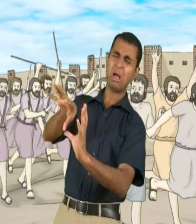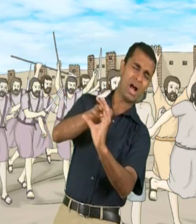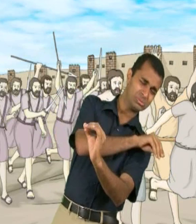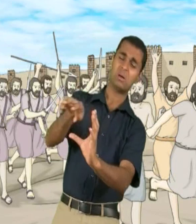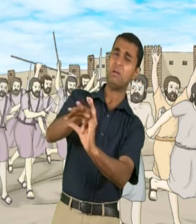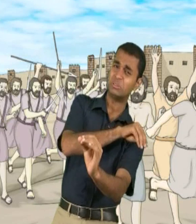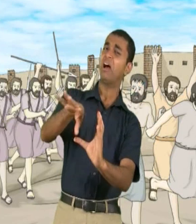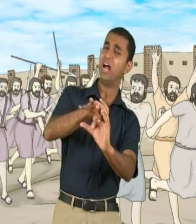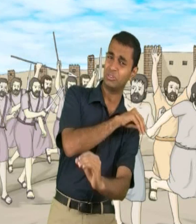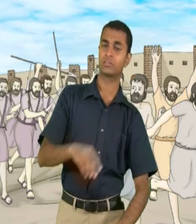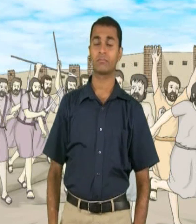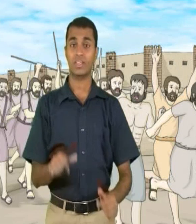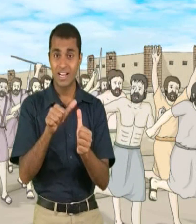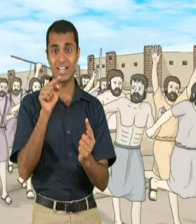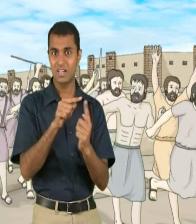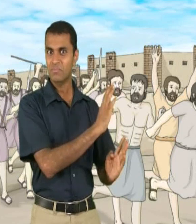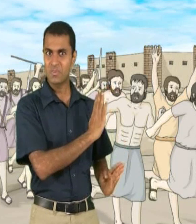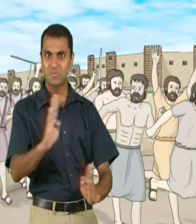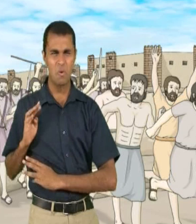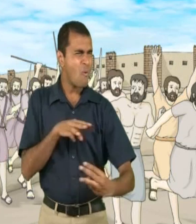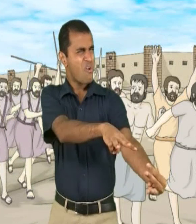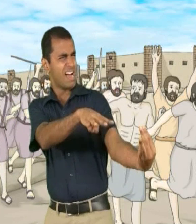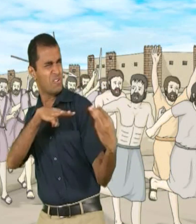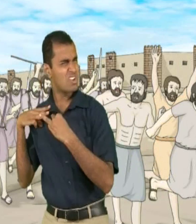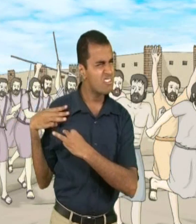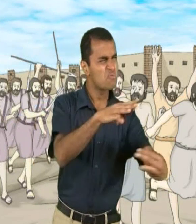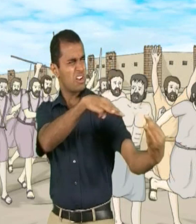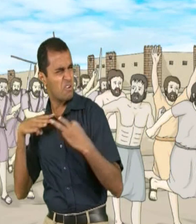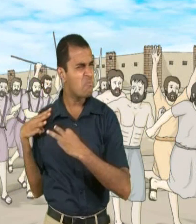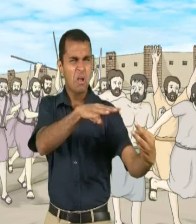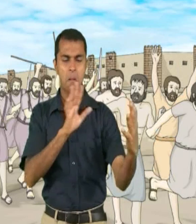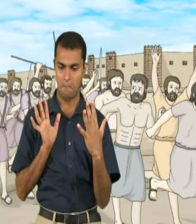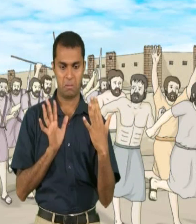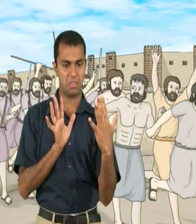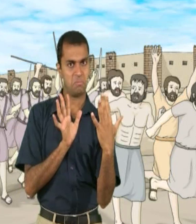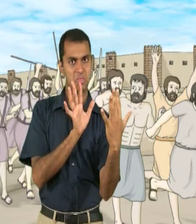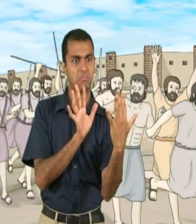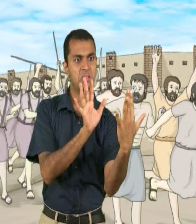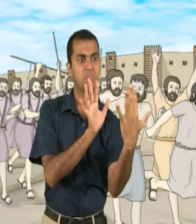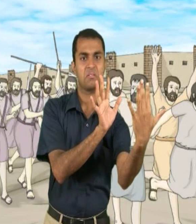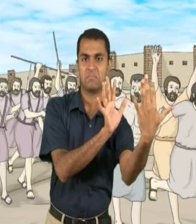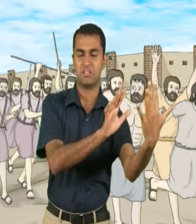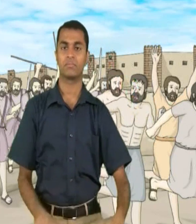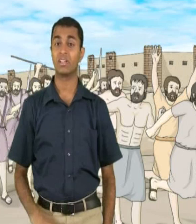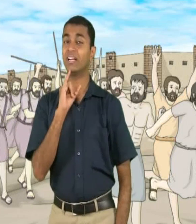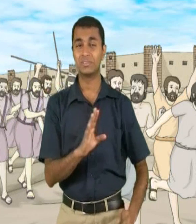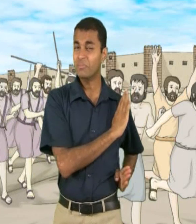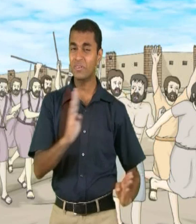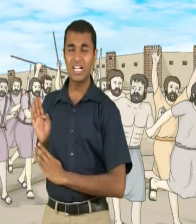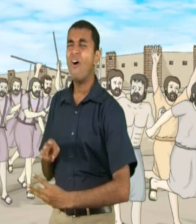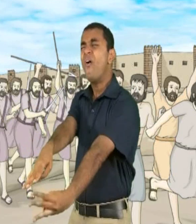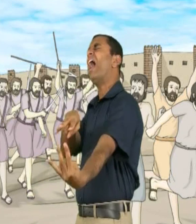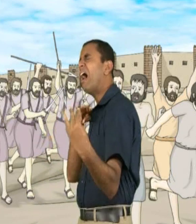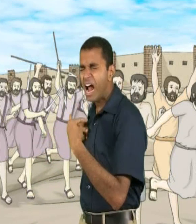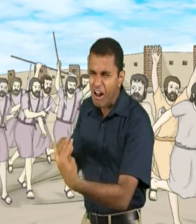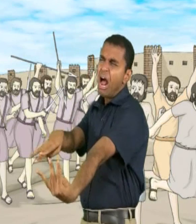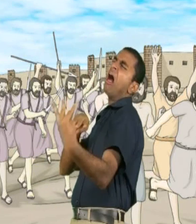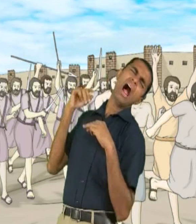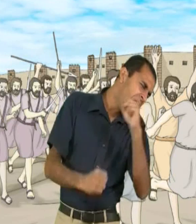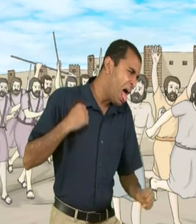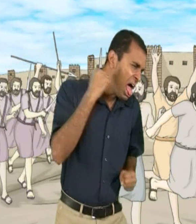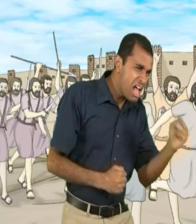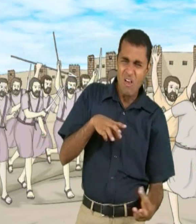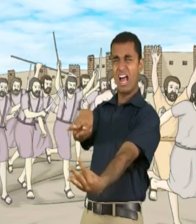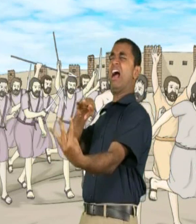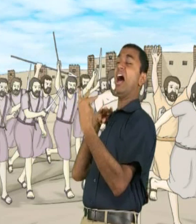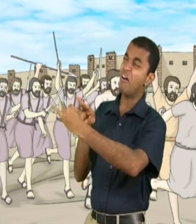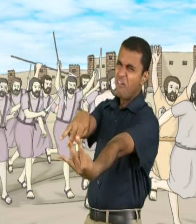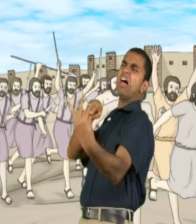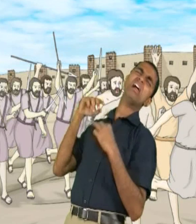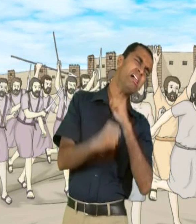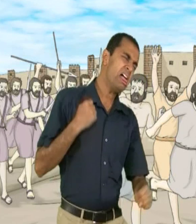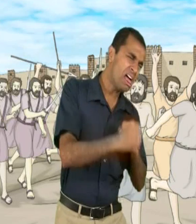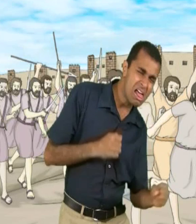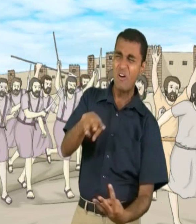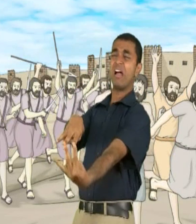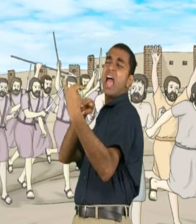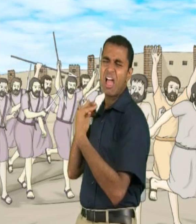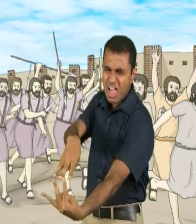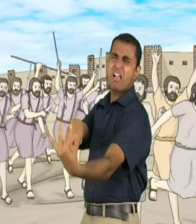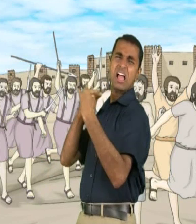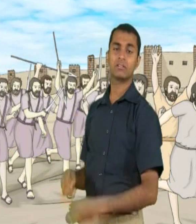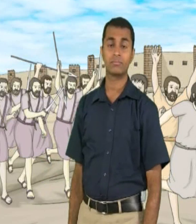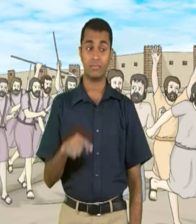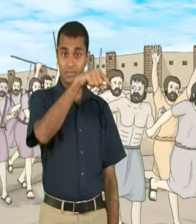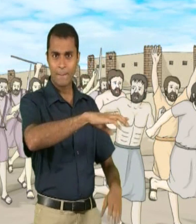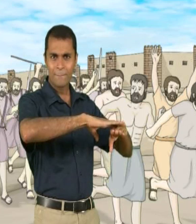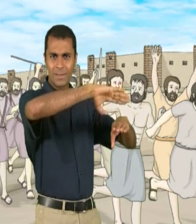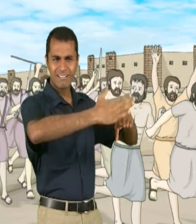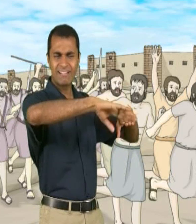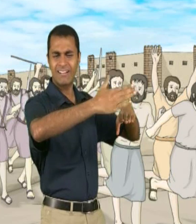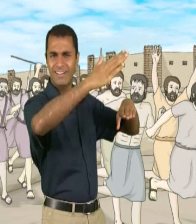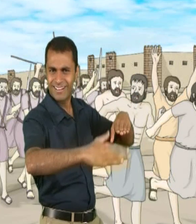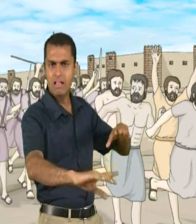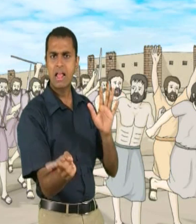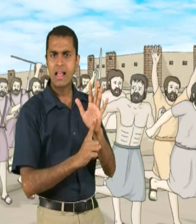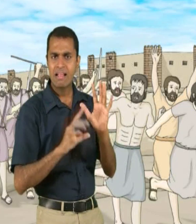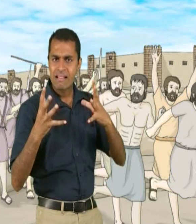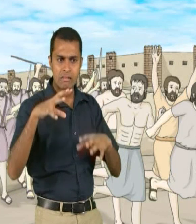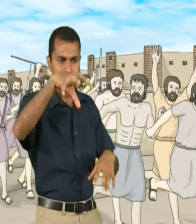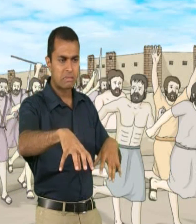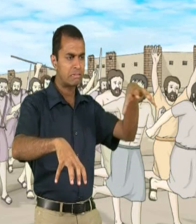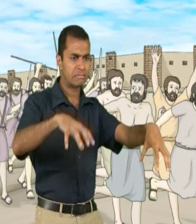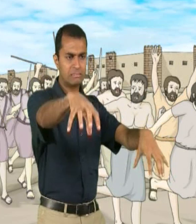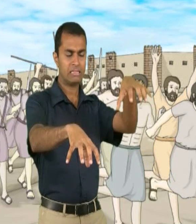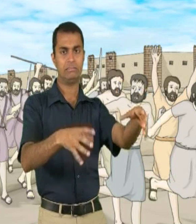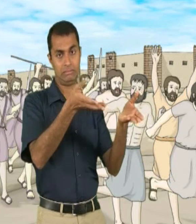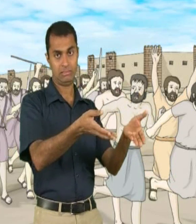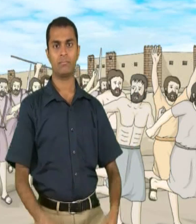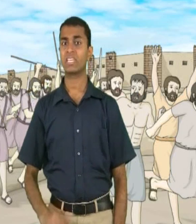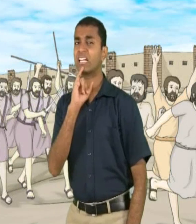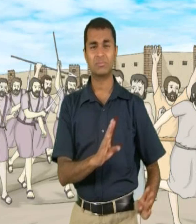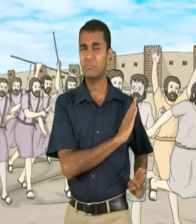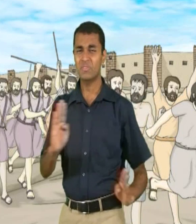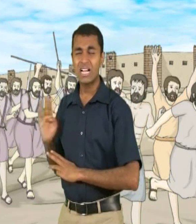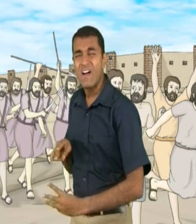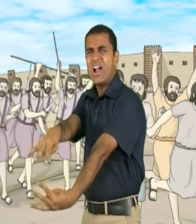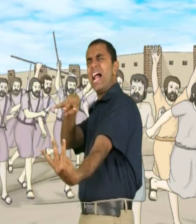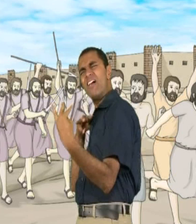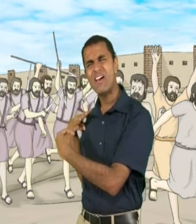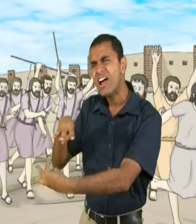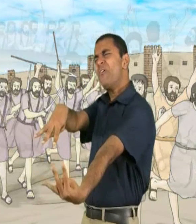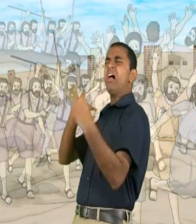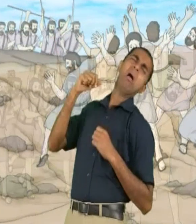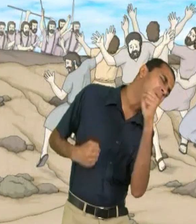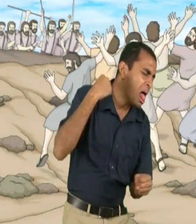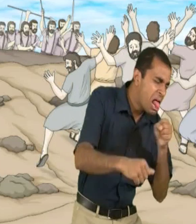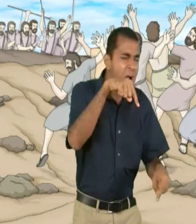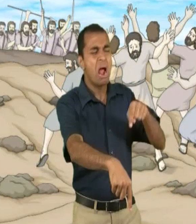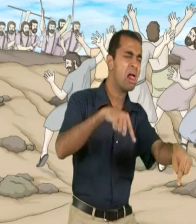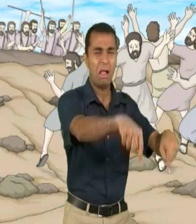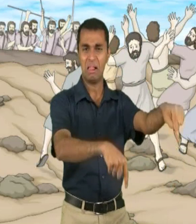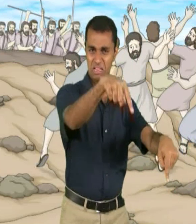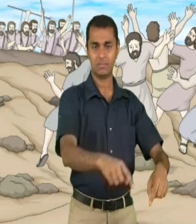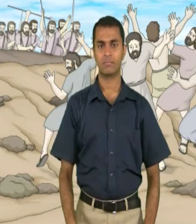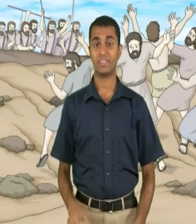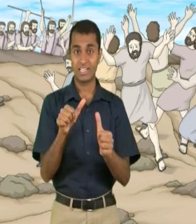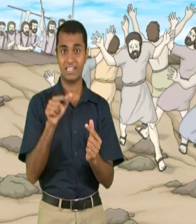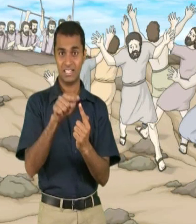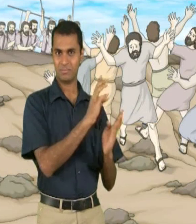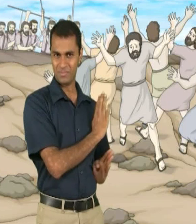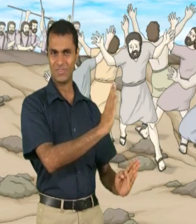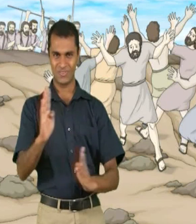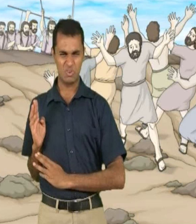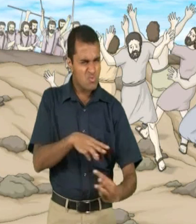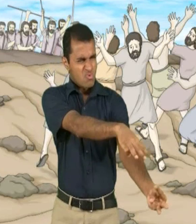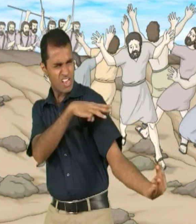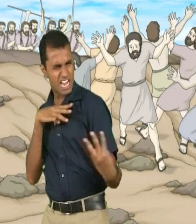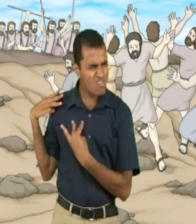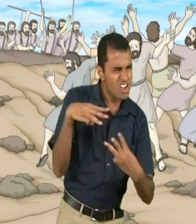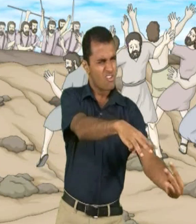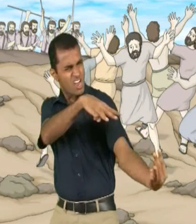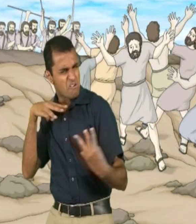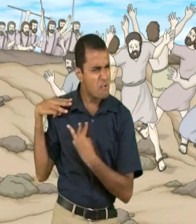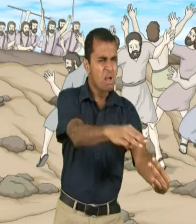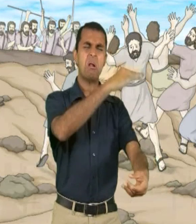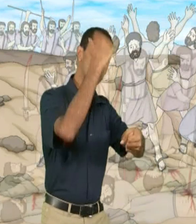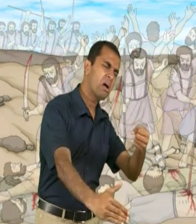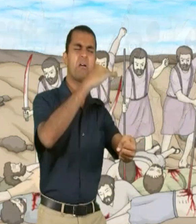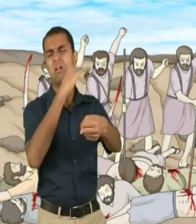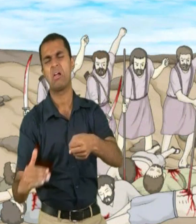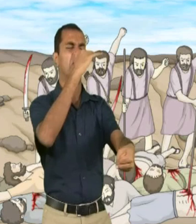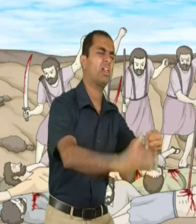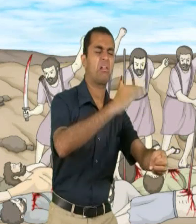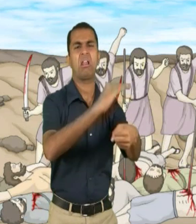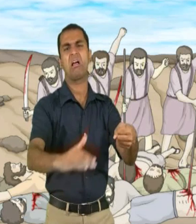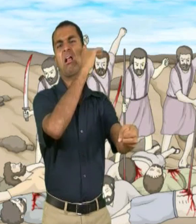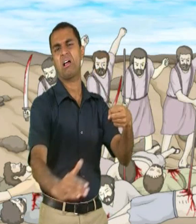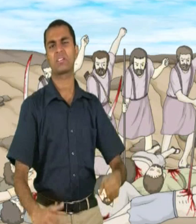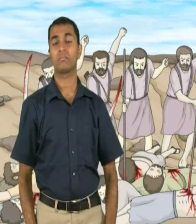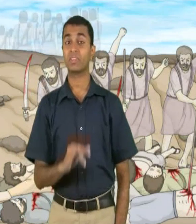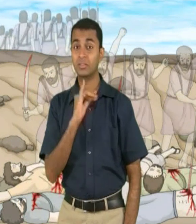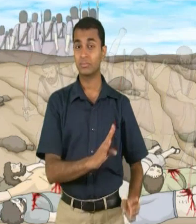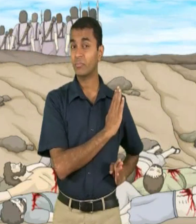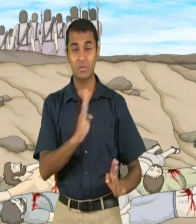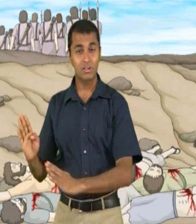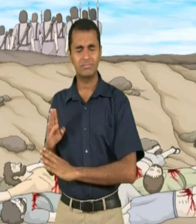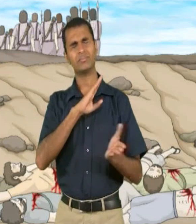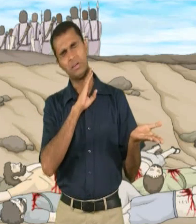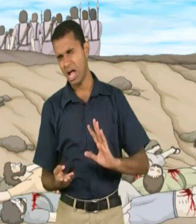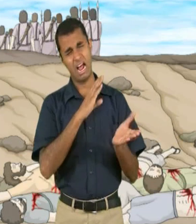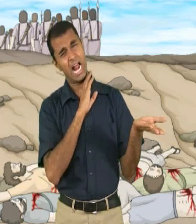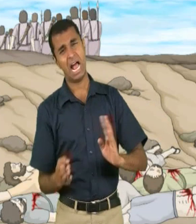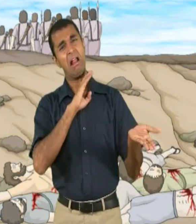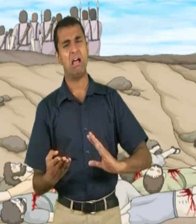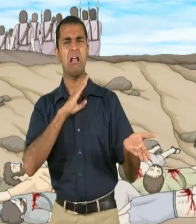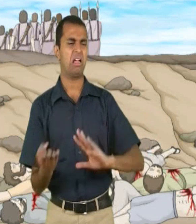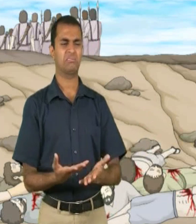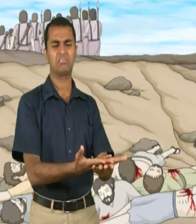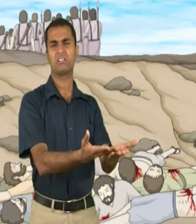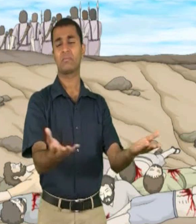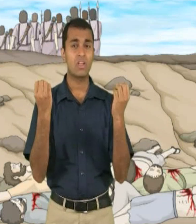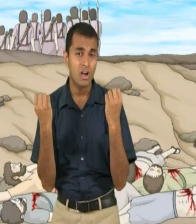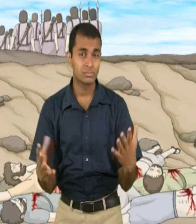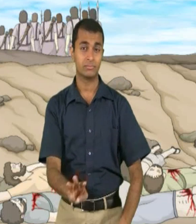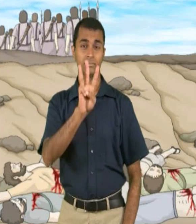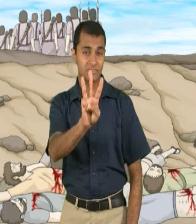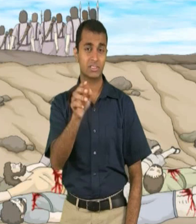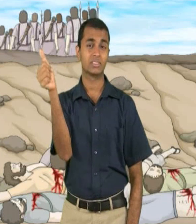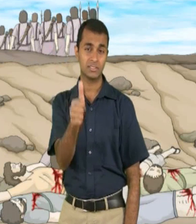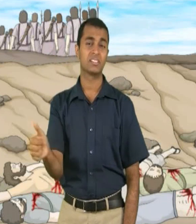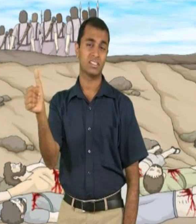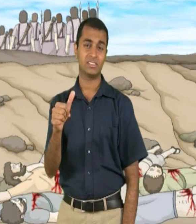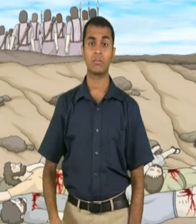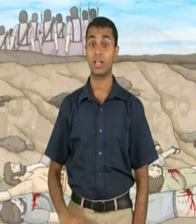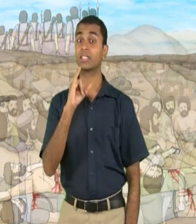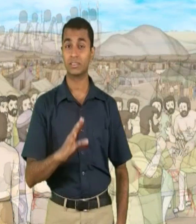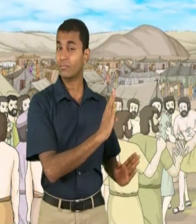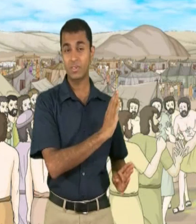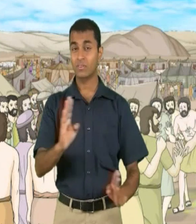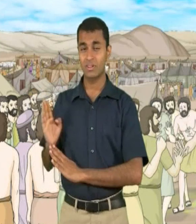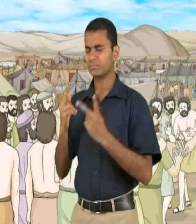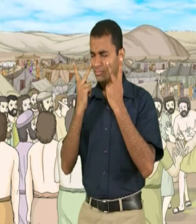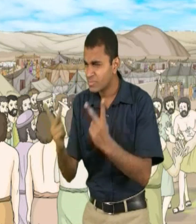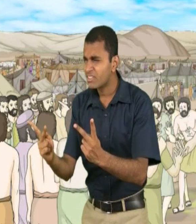And the men of Ai struck down about thirty-six of them, chasing them from the gate as far as the quarries and striking them down on the slopes.